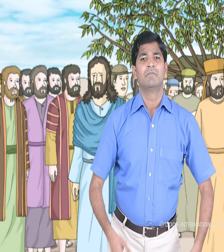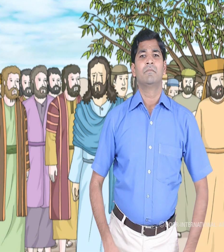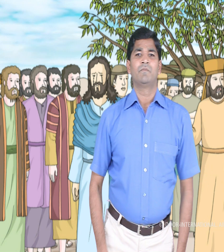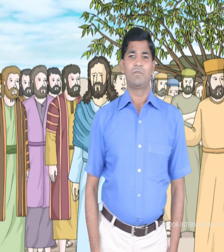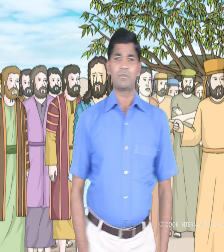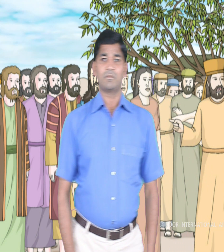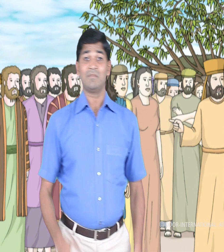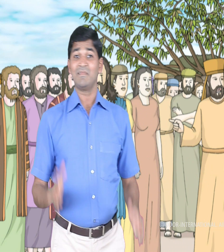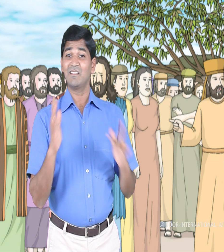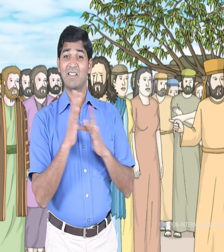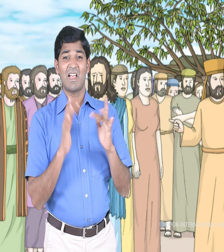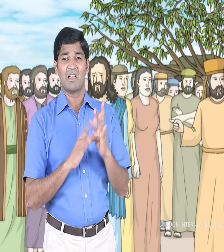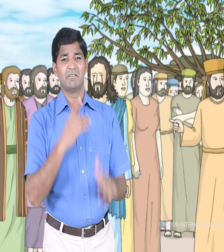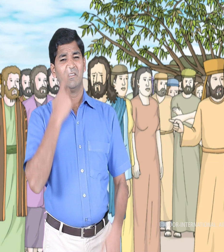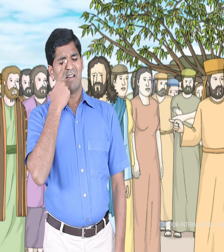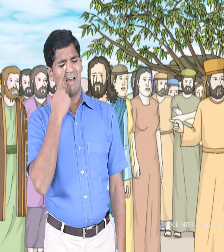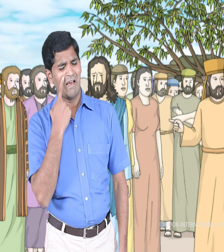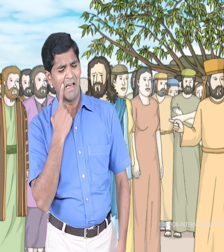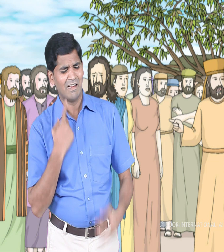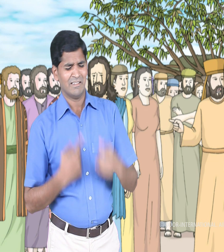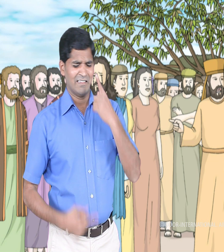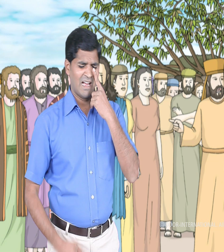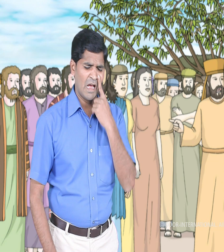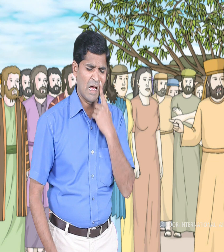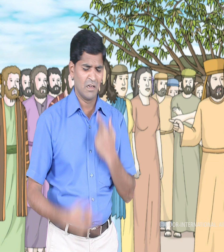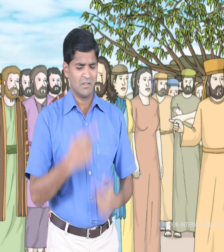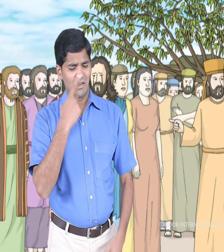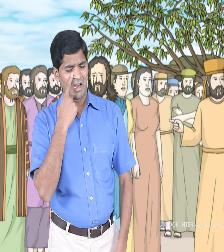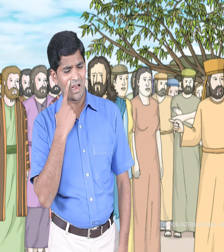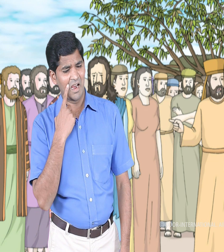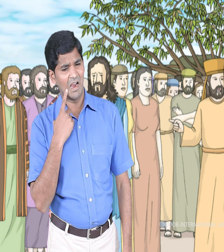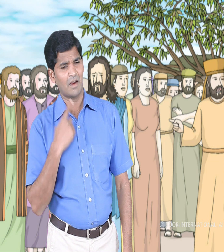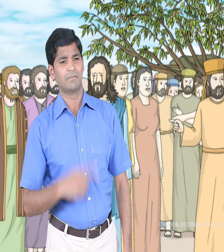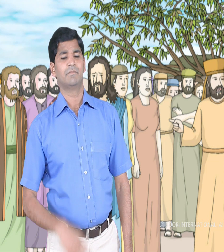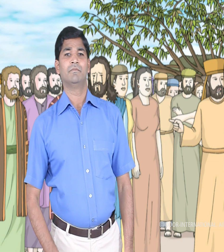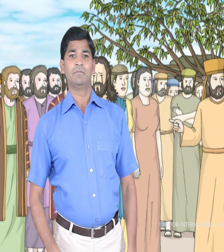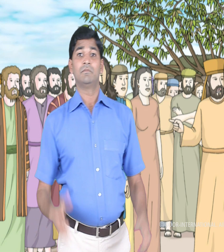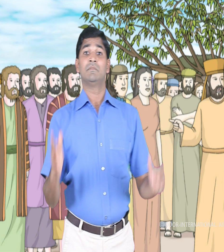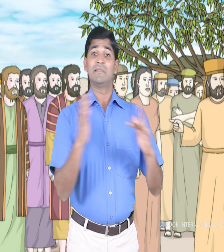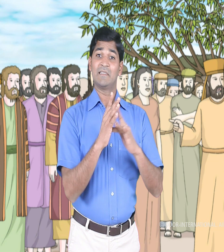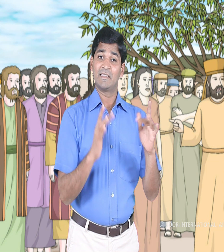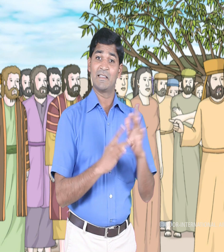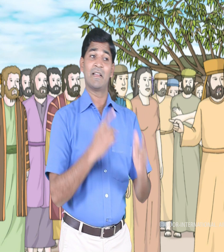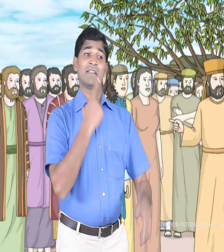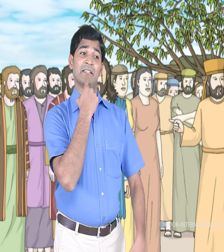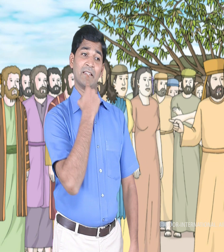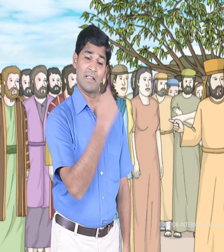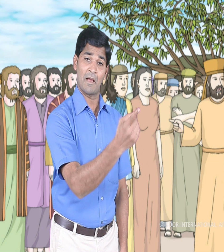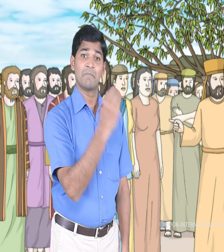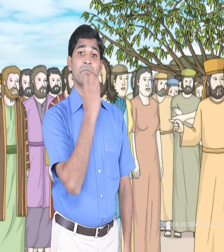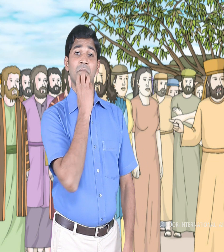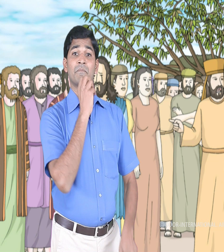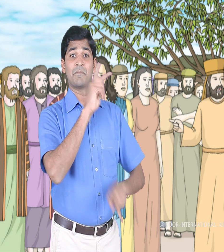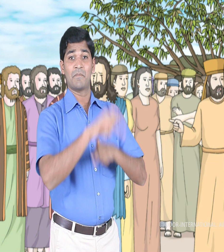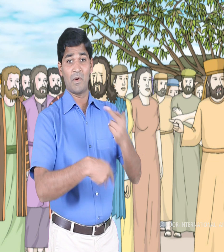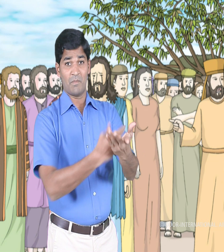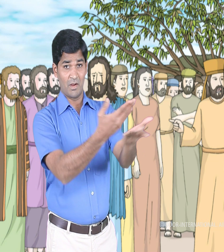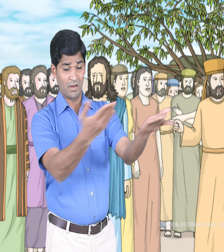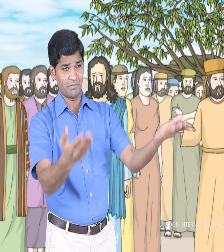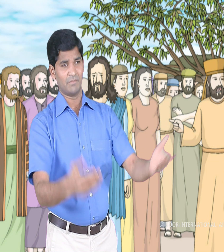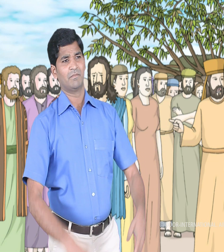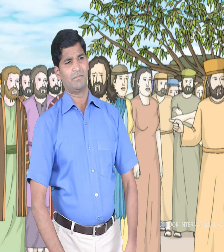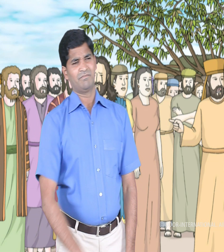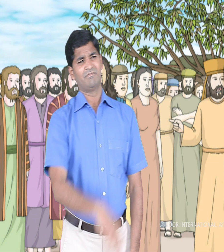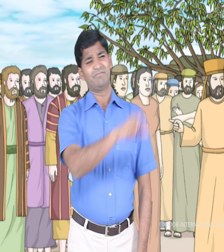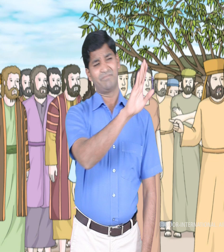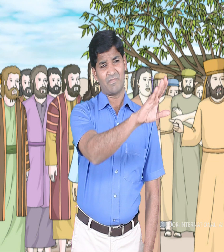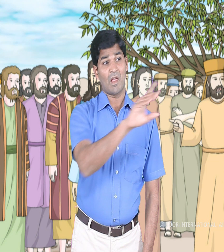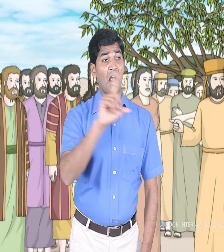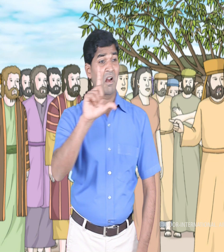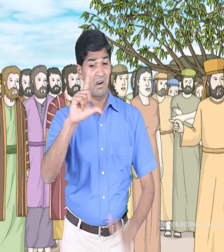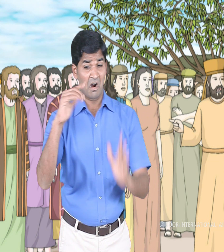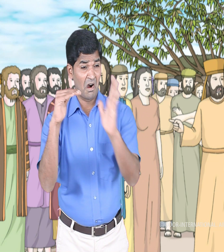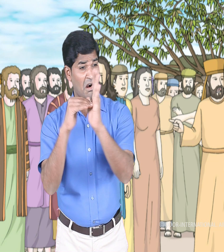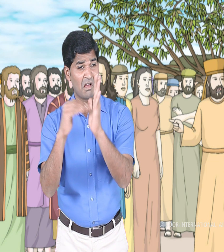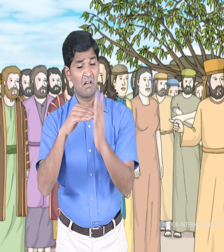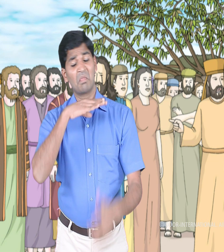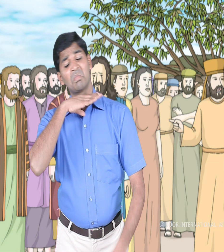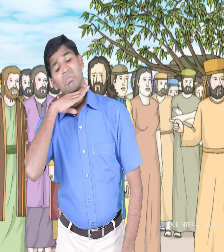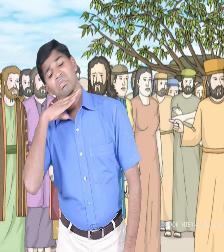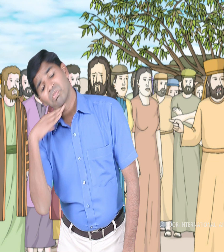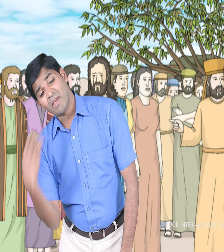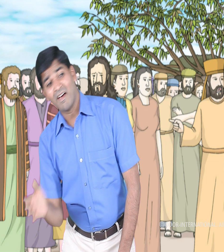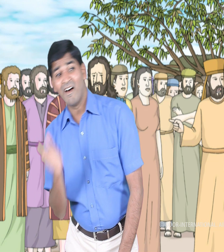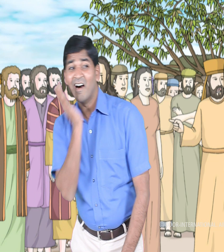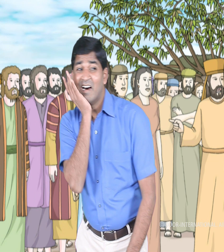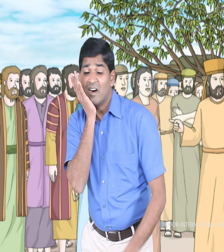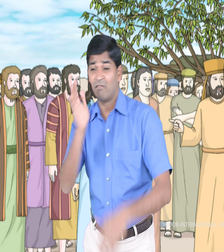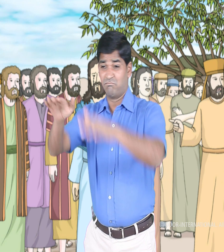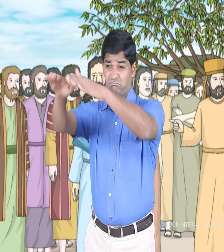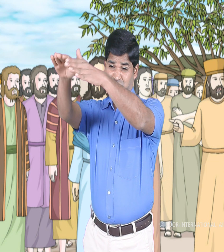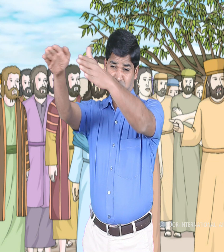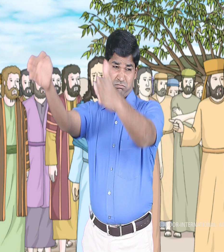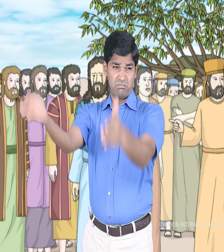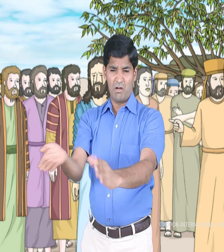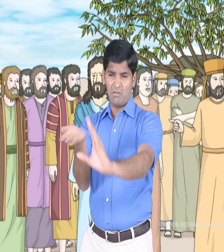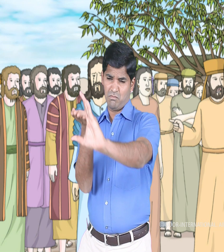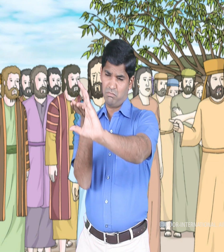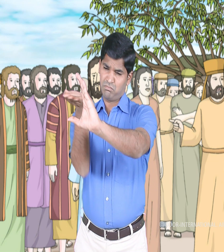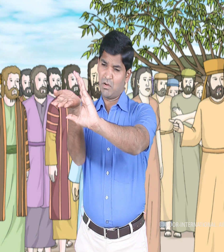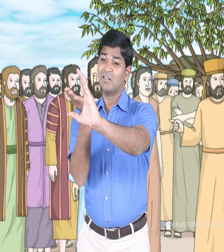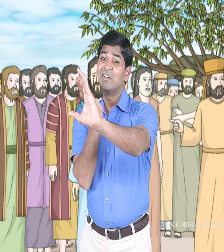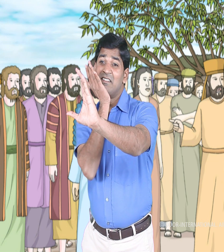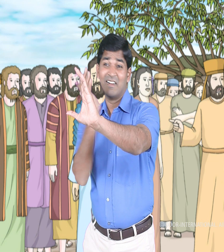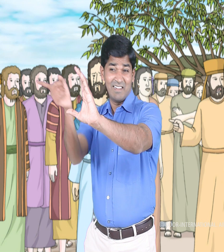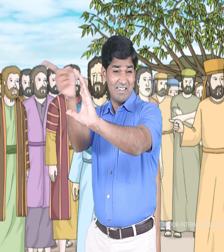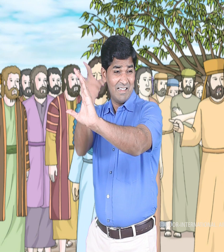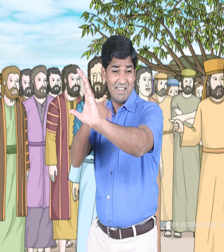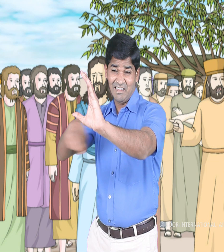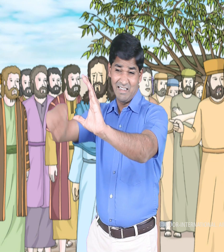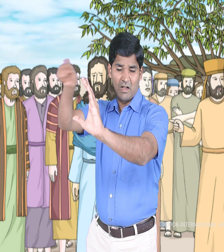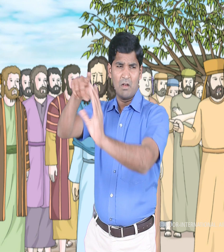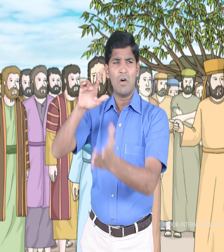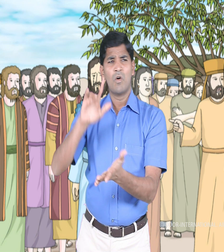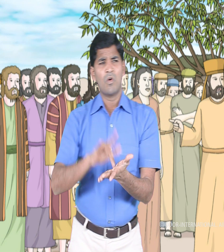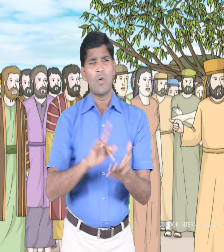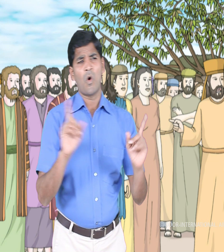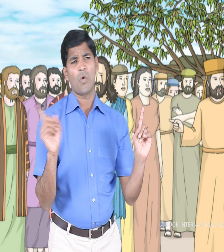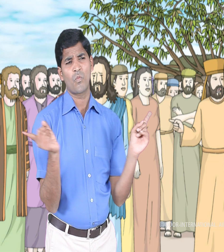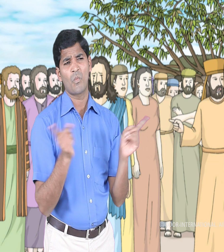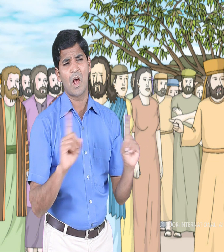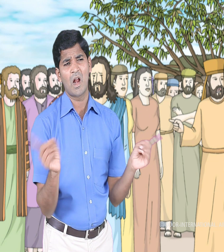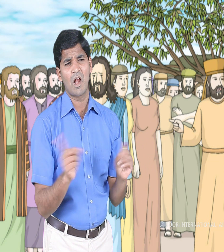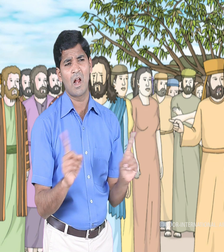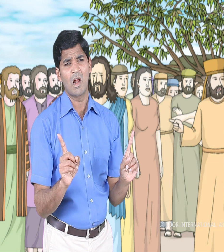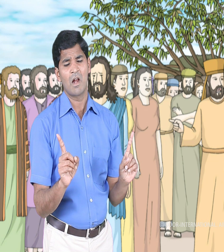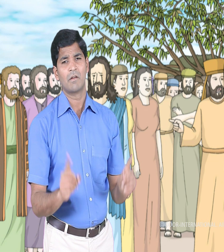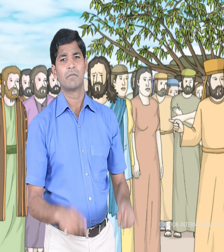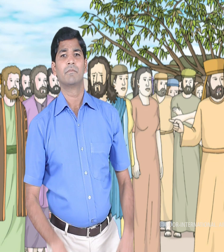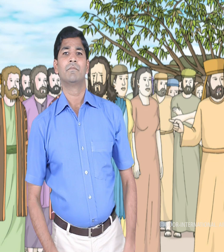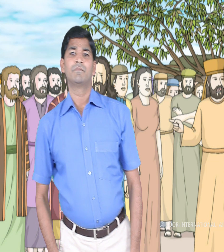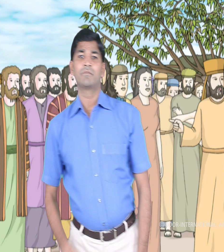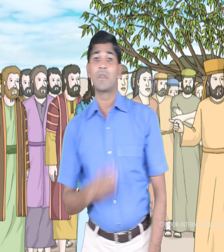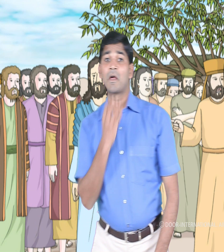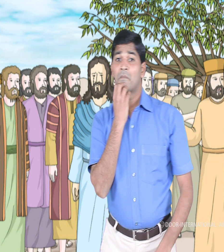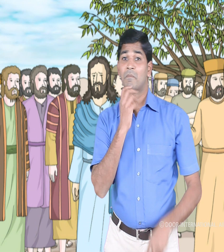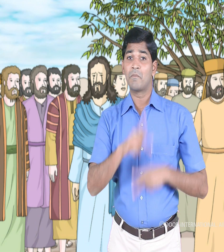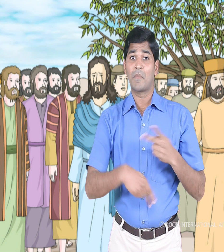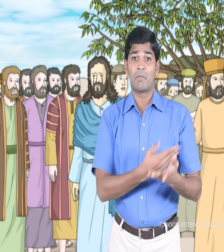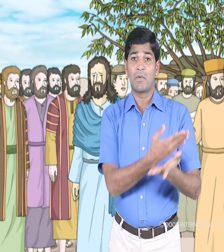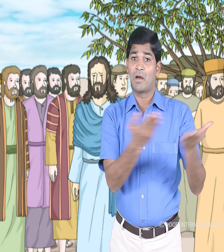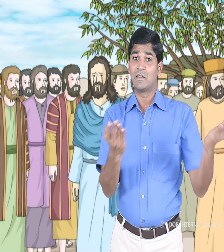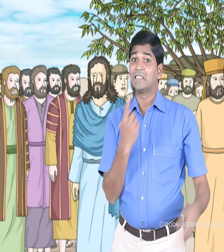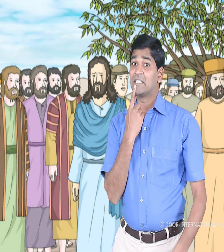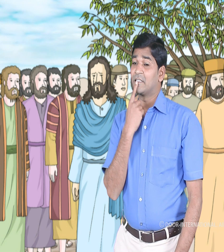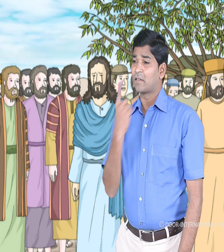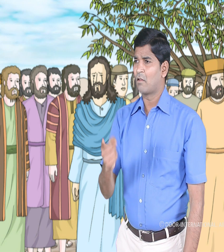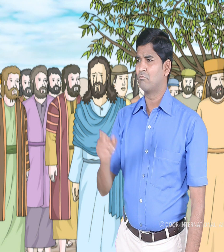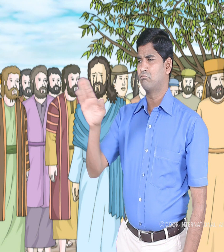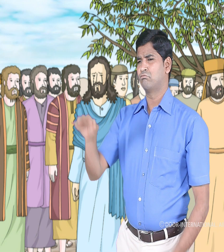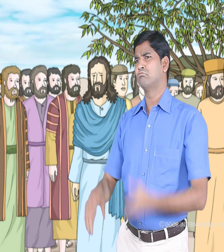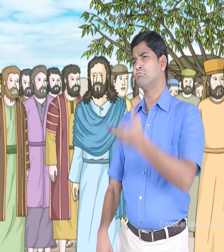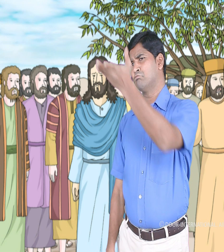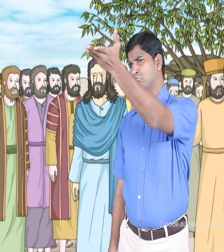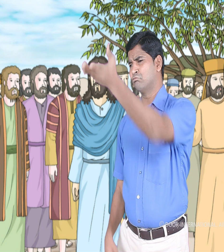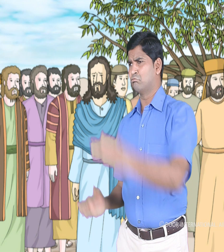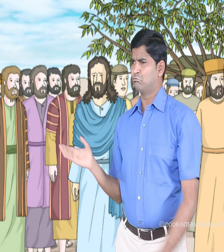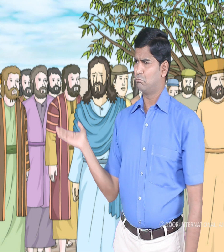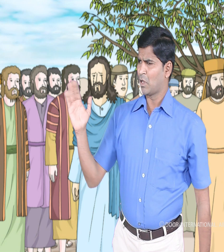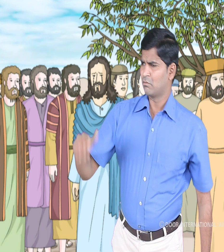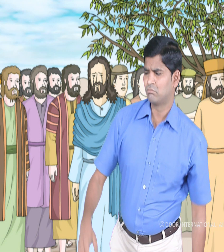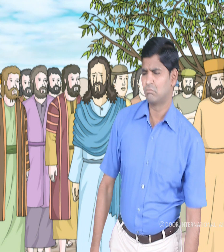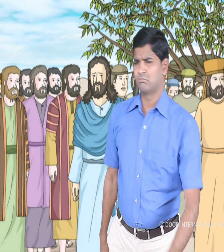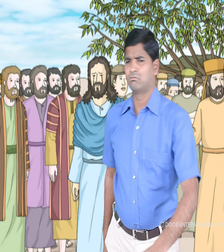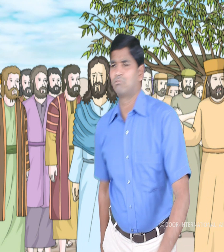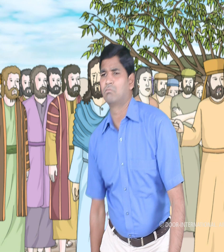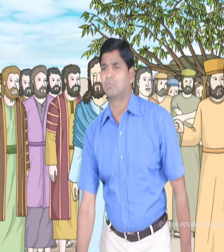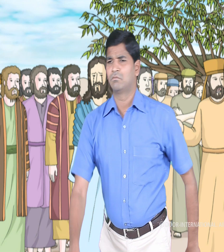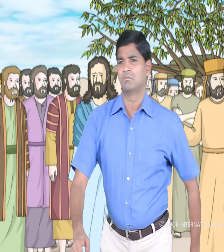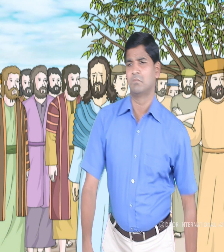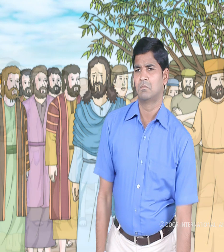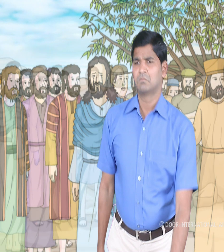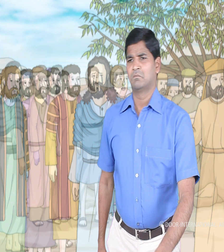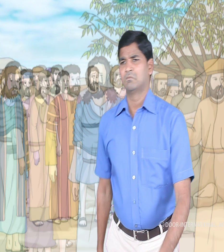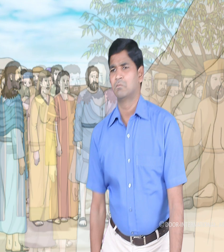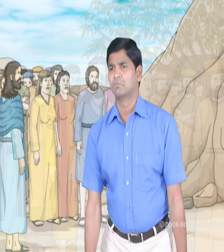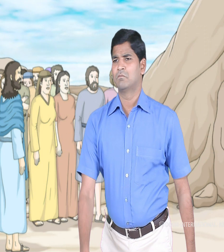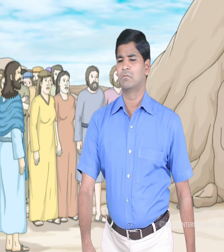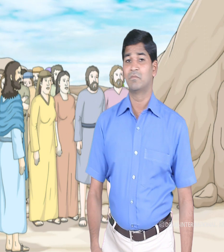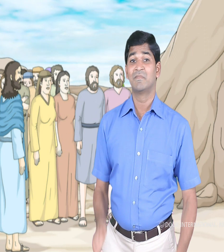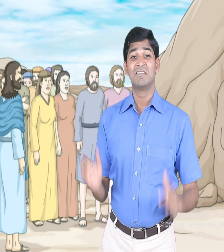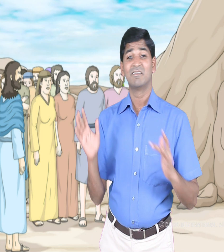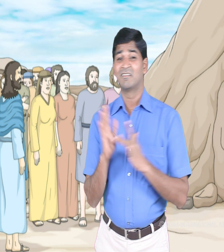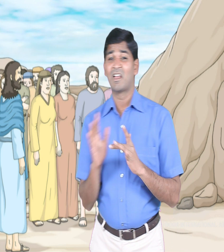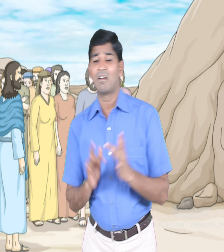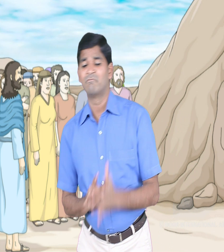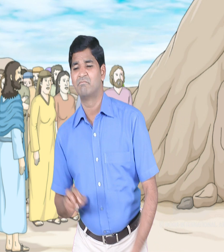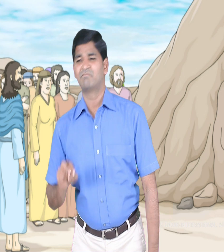But some of them asked, “Could not this man who opened the eyes of the blind also have kept Lazarus from dying?”